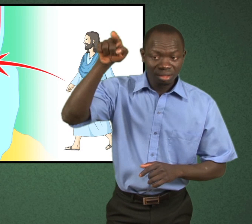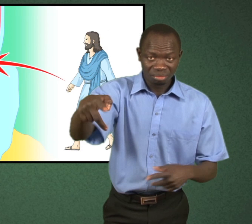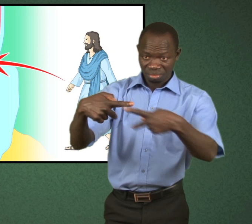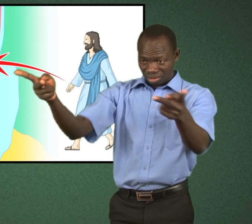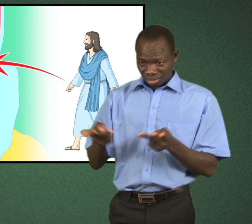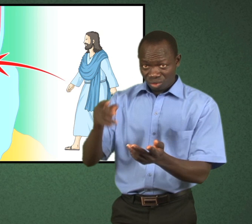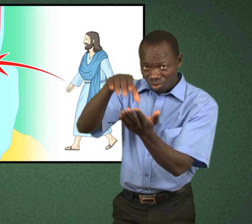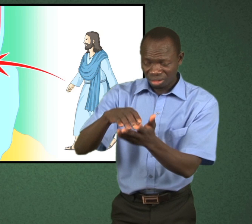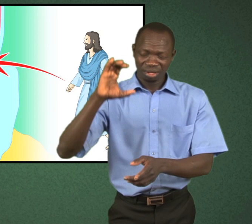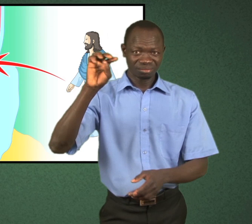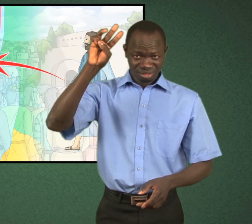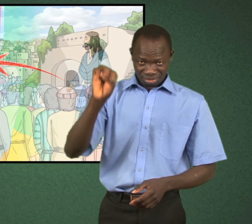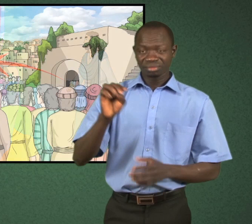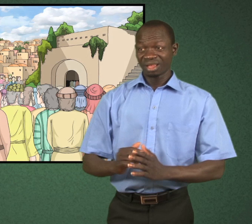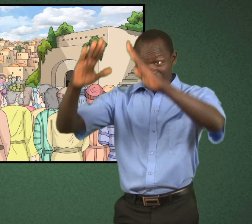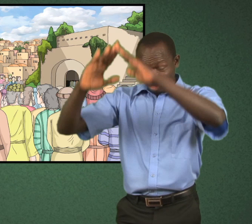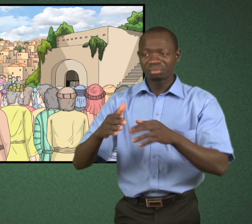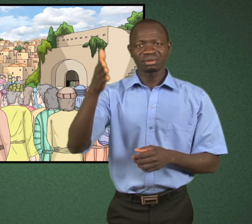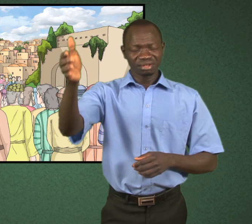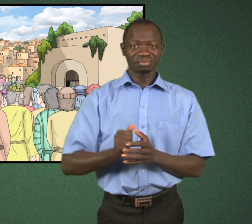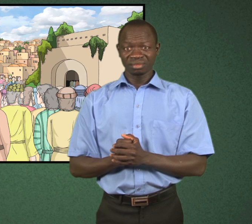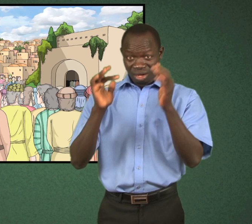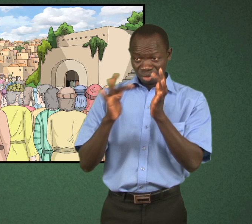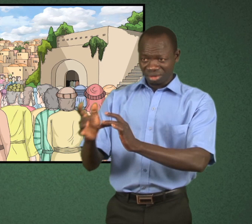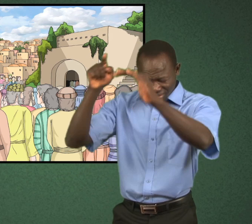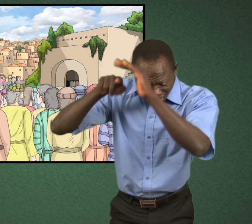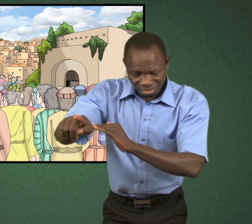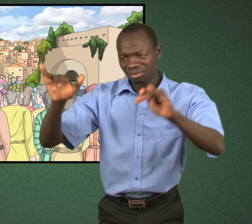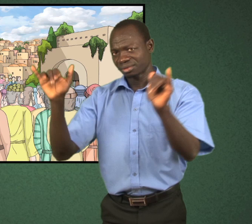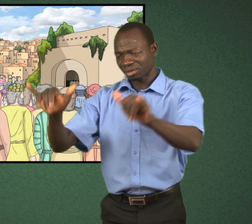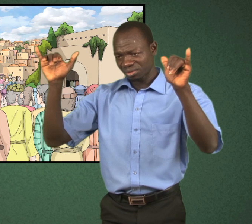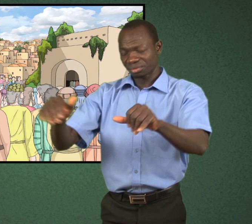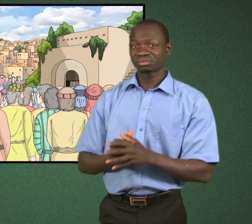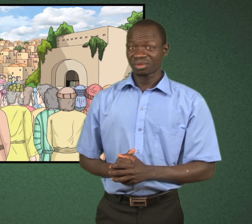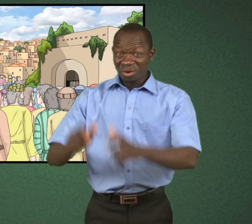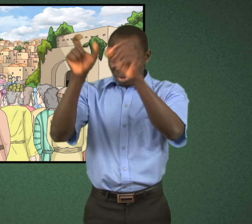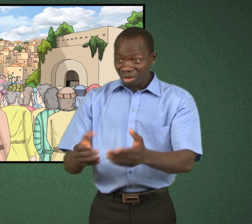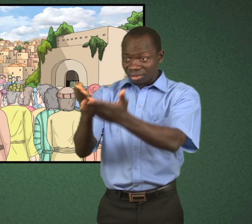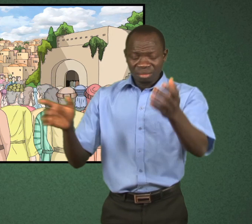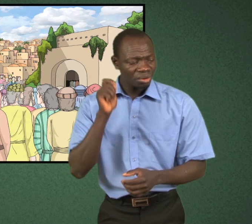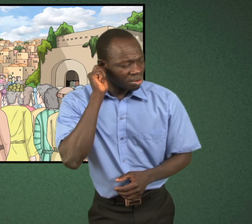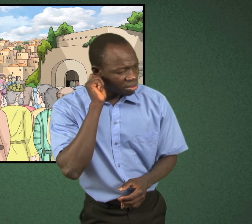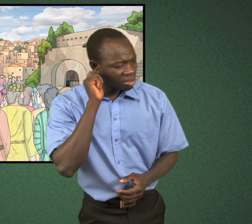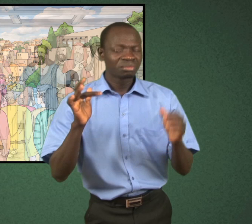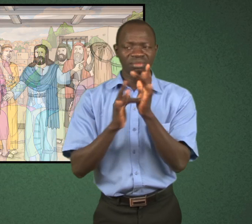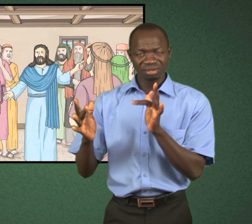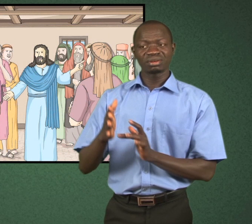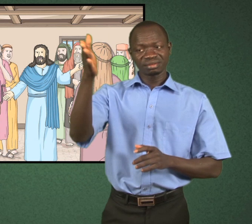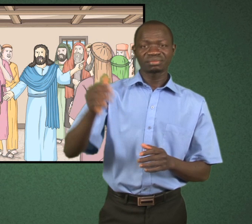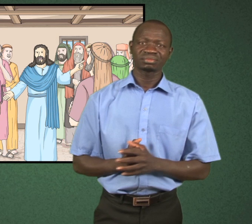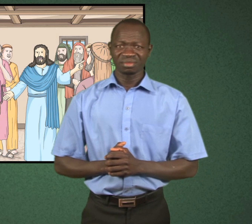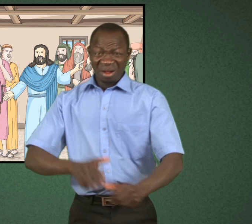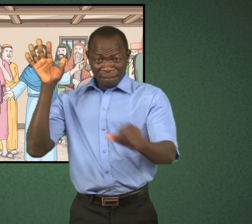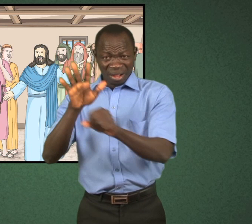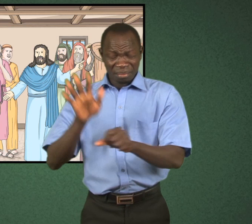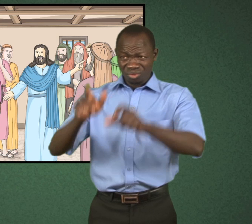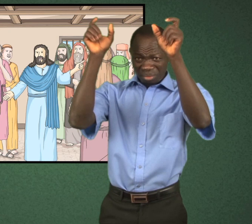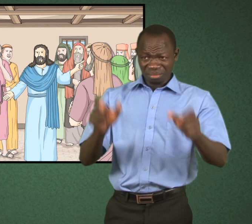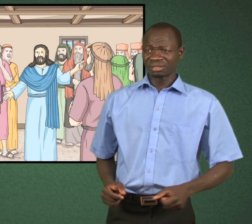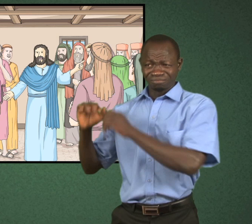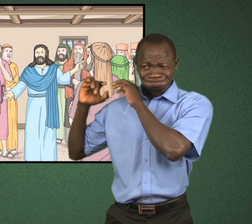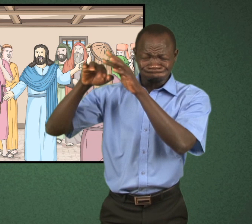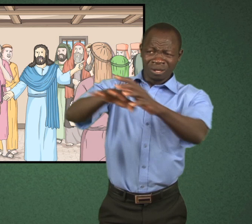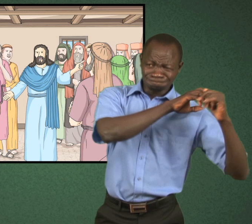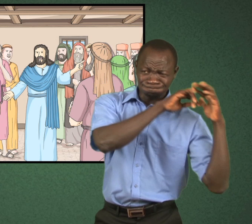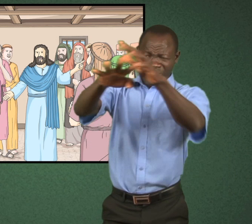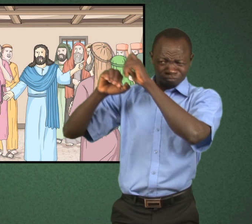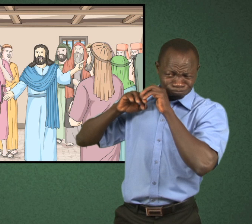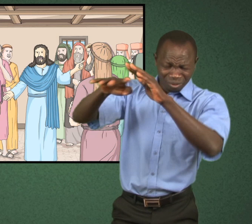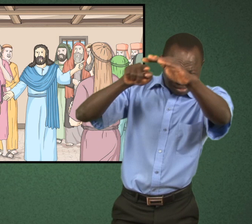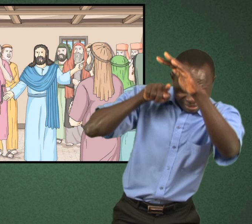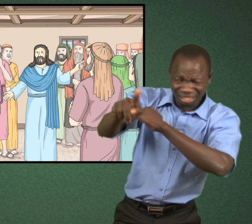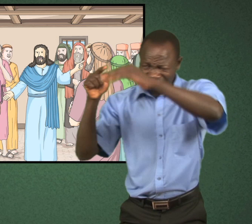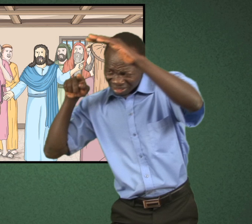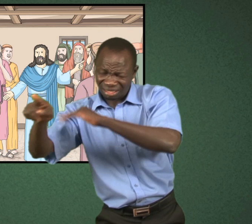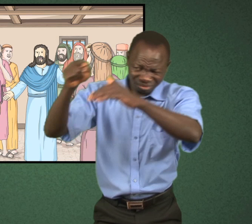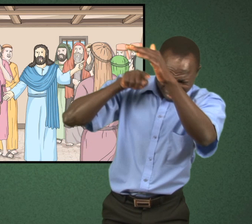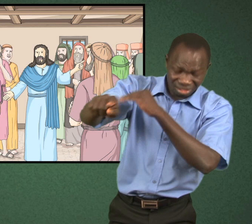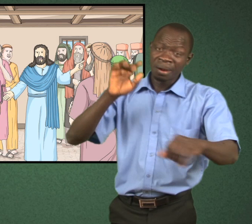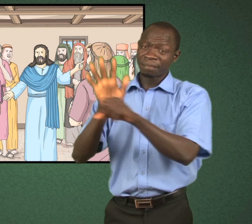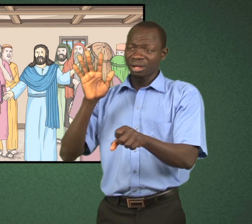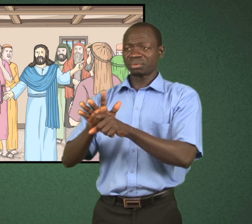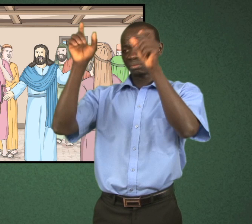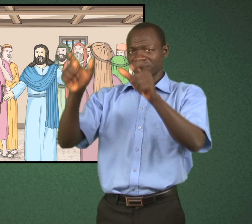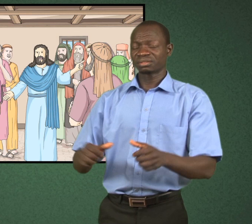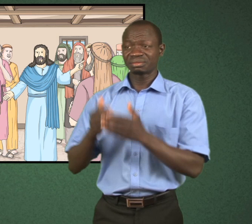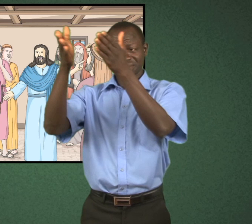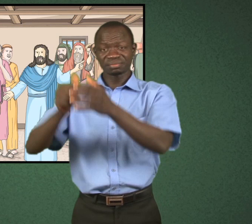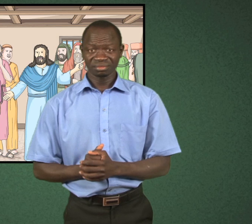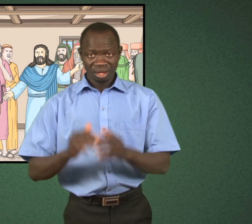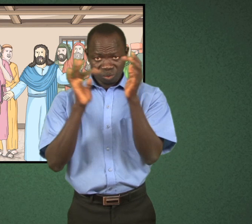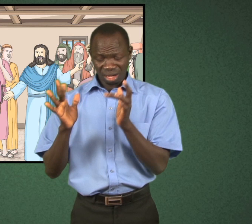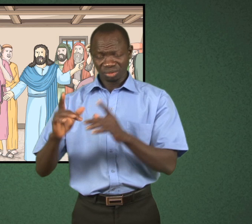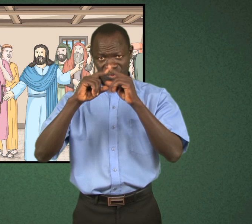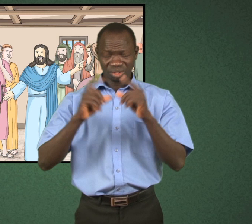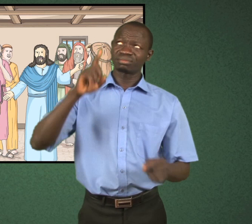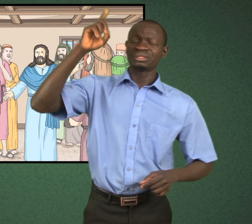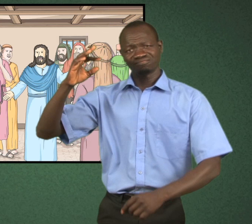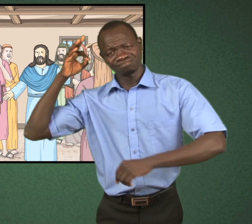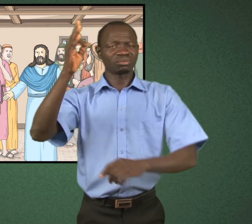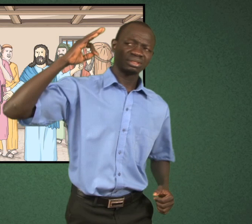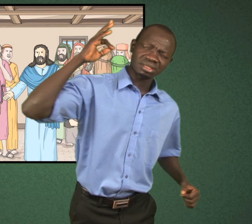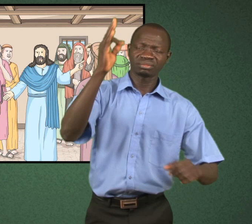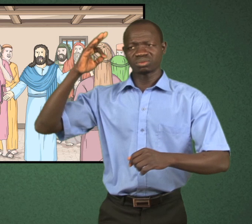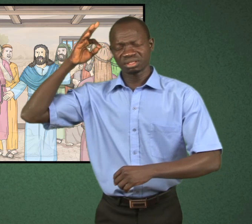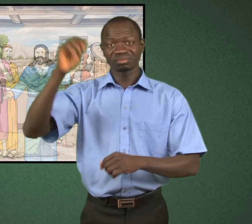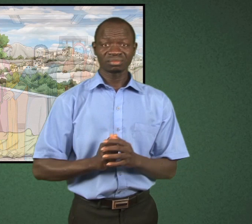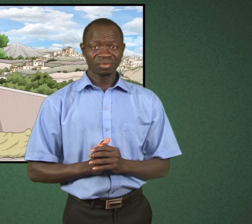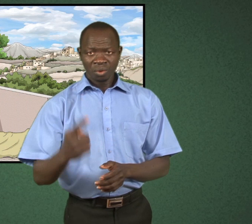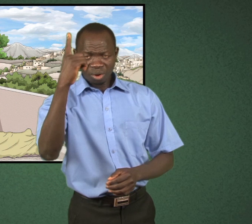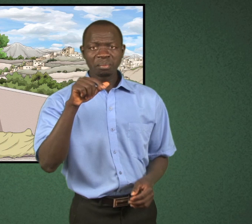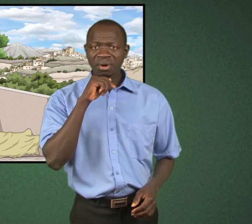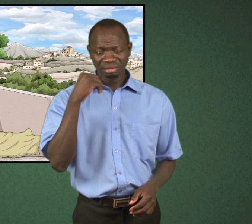And when the people heard that He was home, they gathered in such large numbers that there was no more room, not even outside the door, as Jesus spoke the word to them.